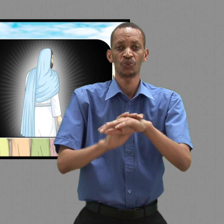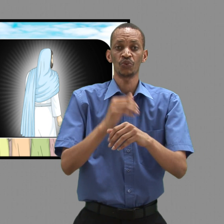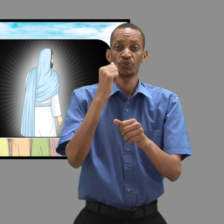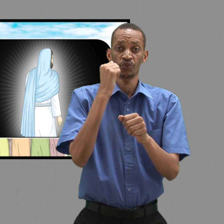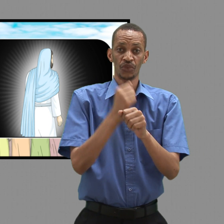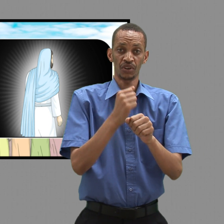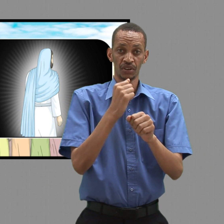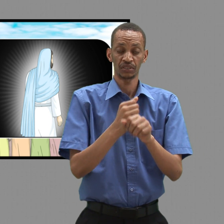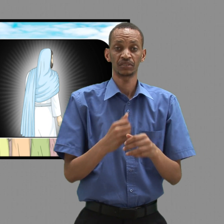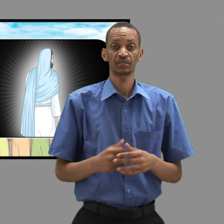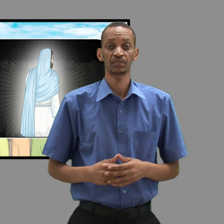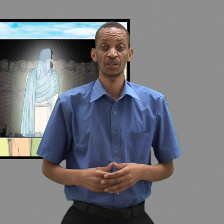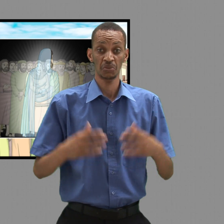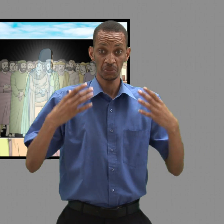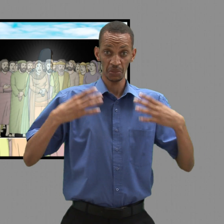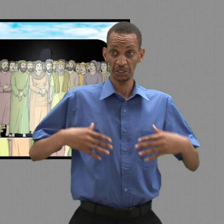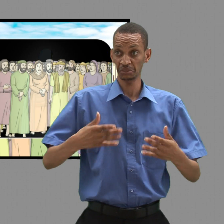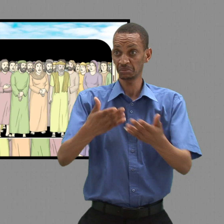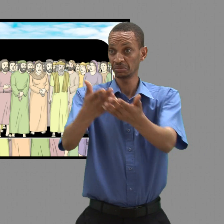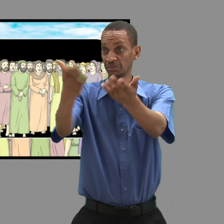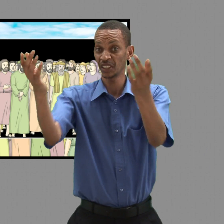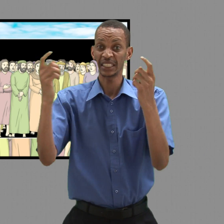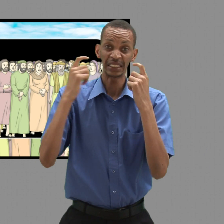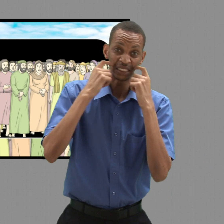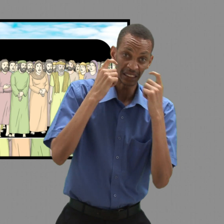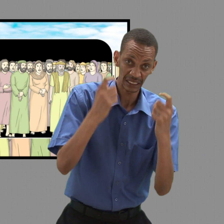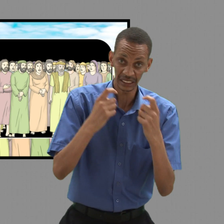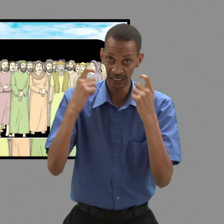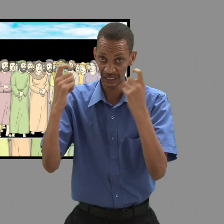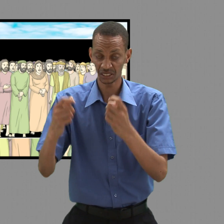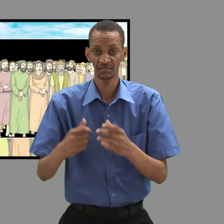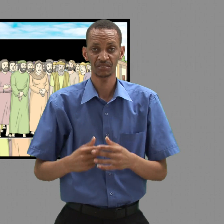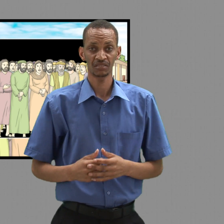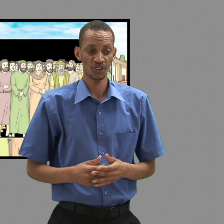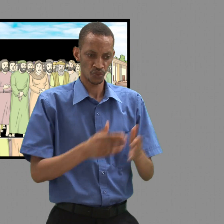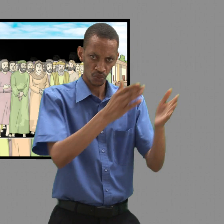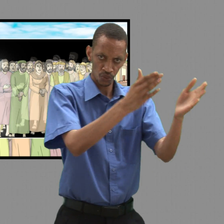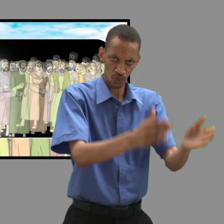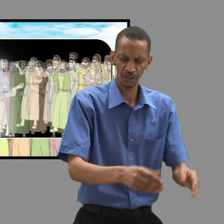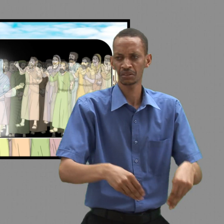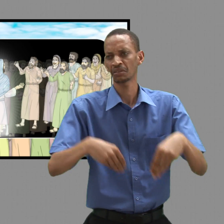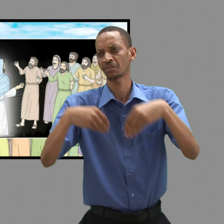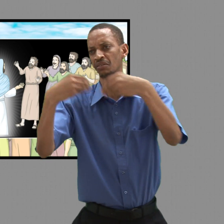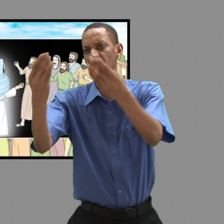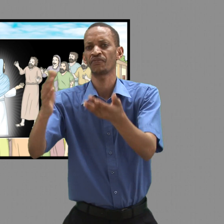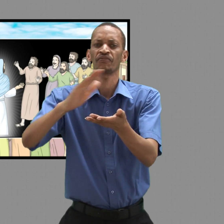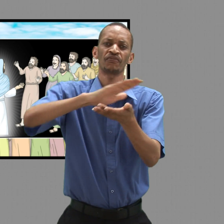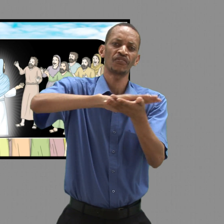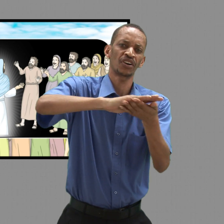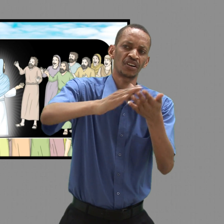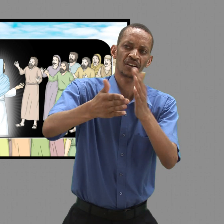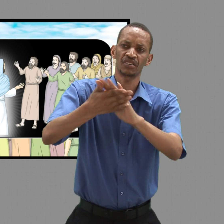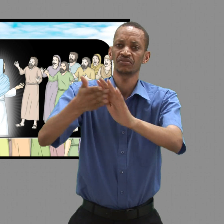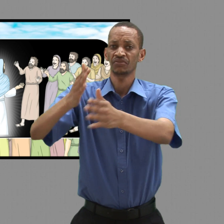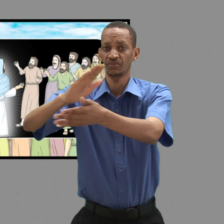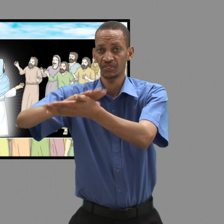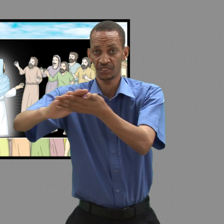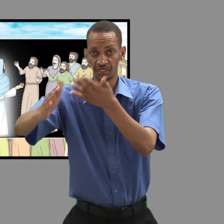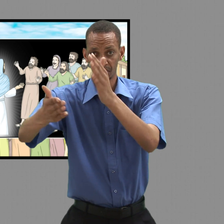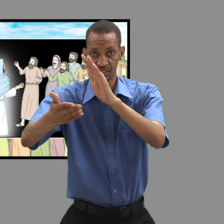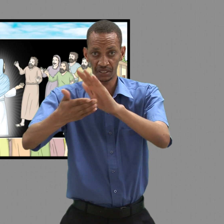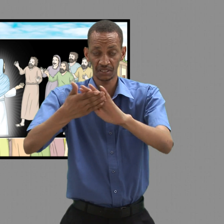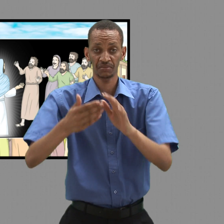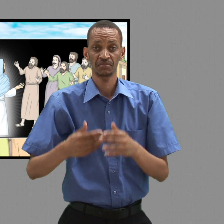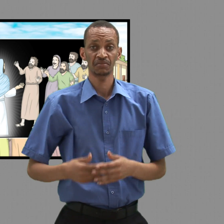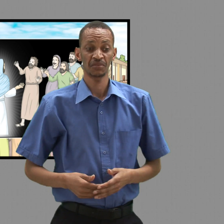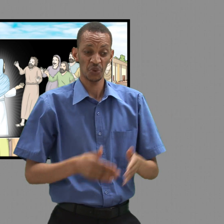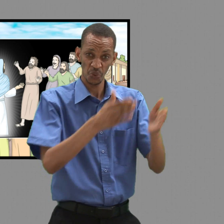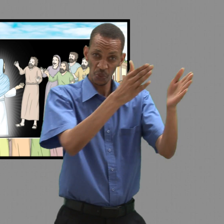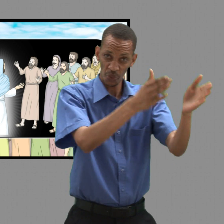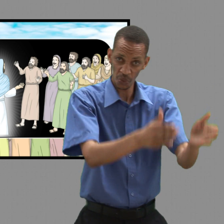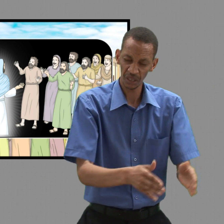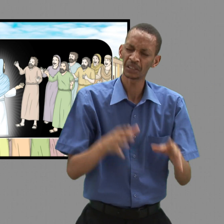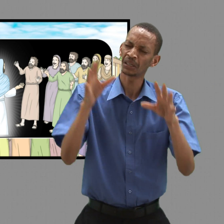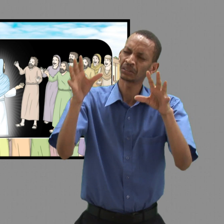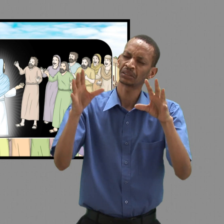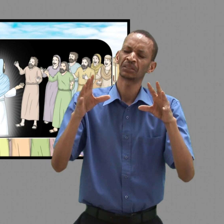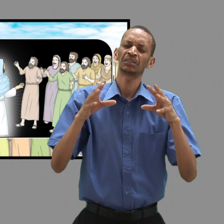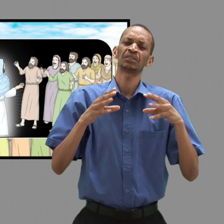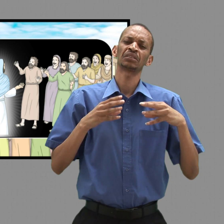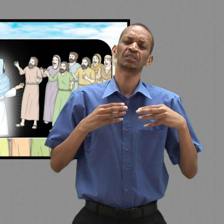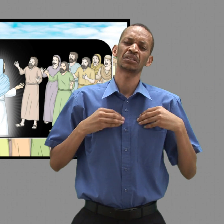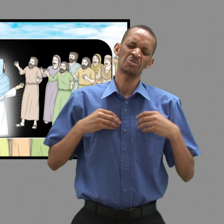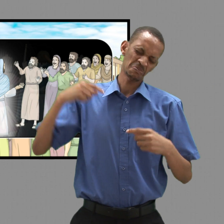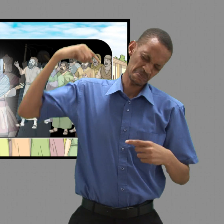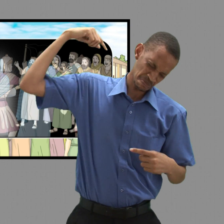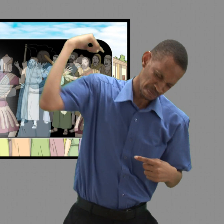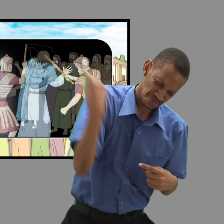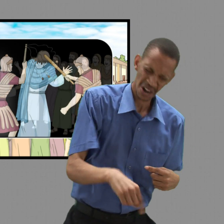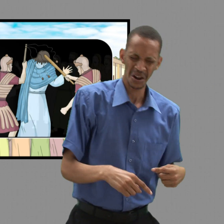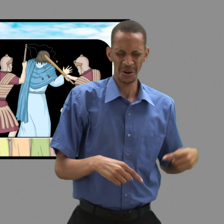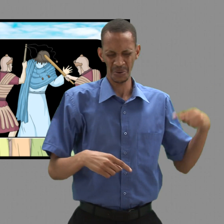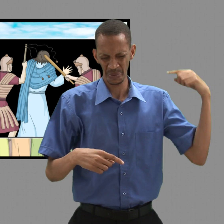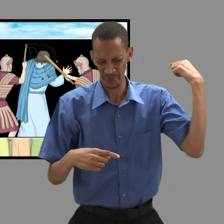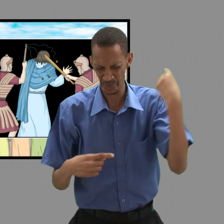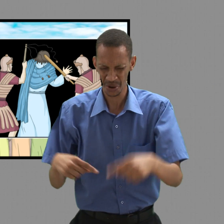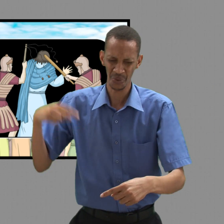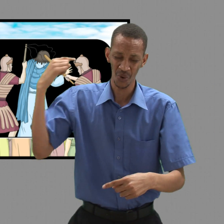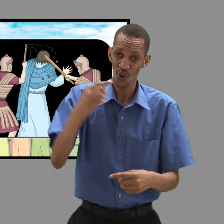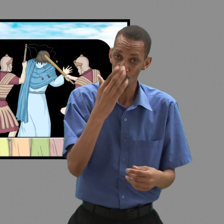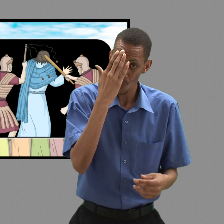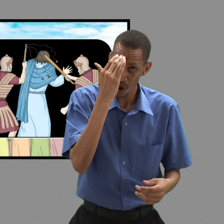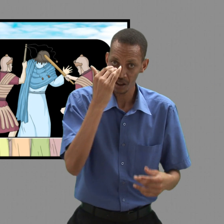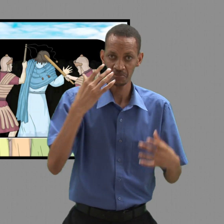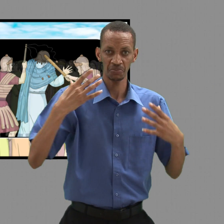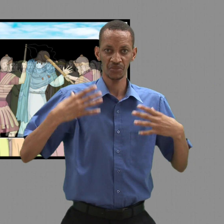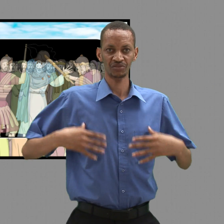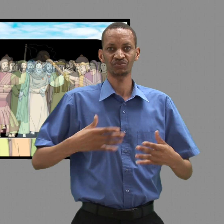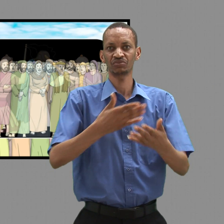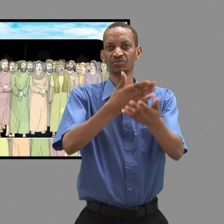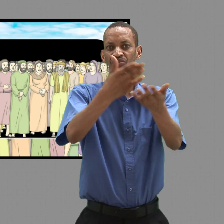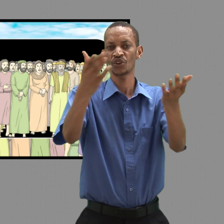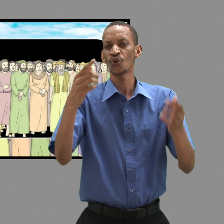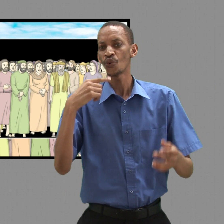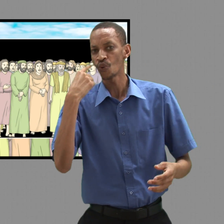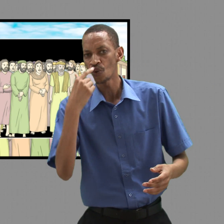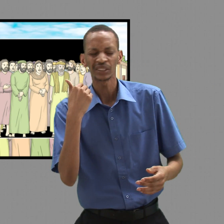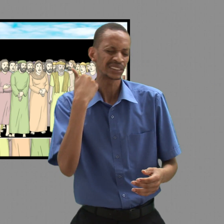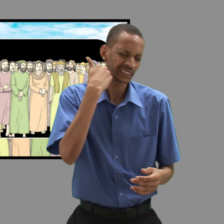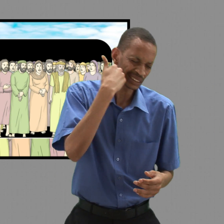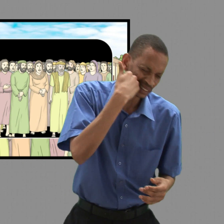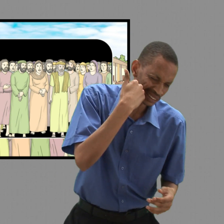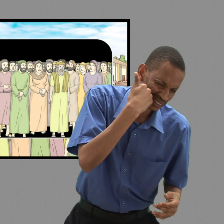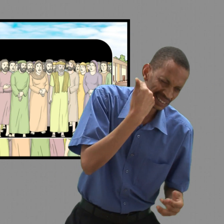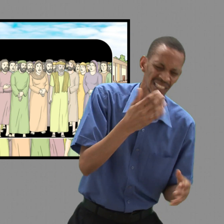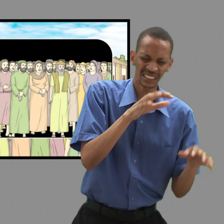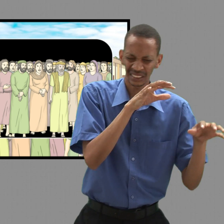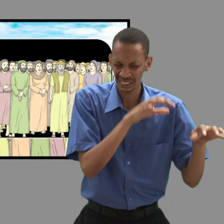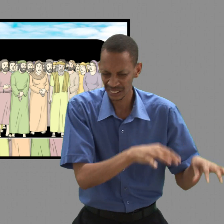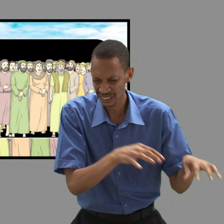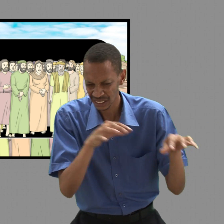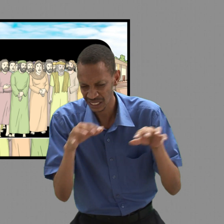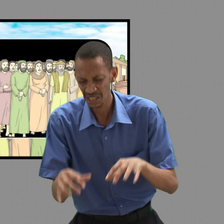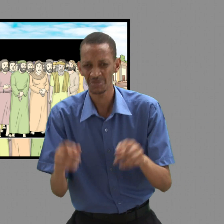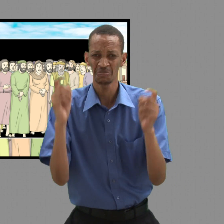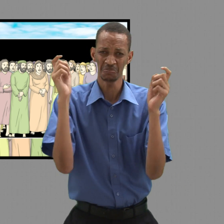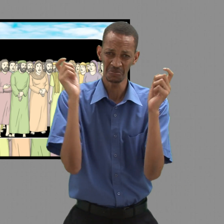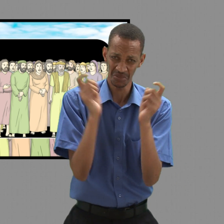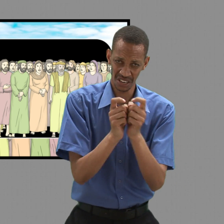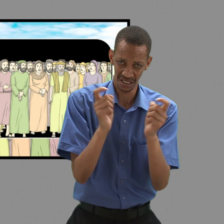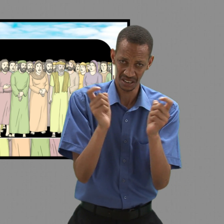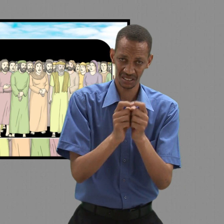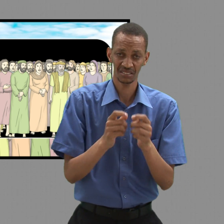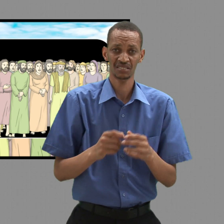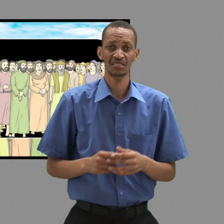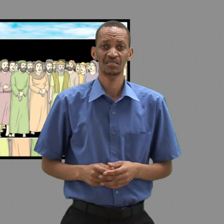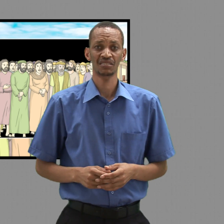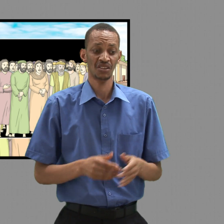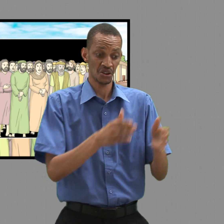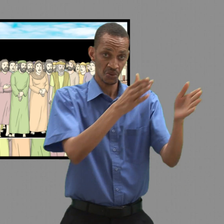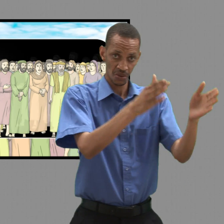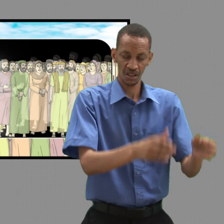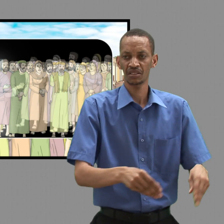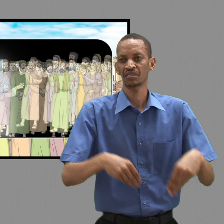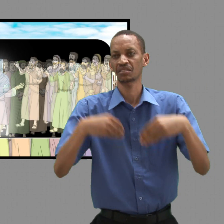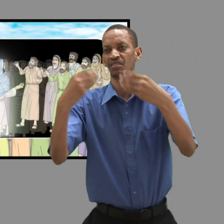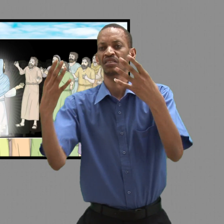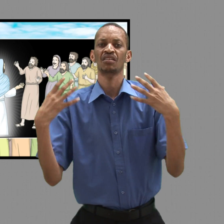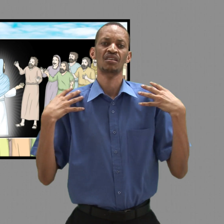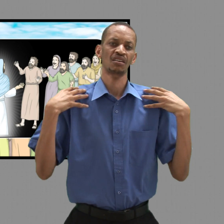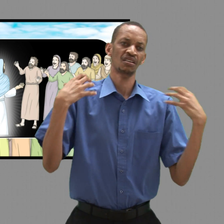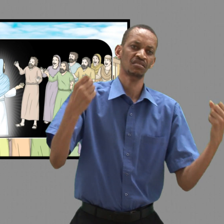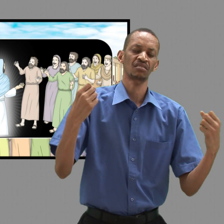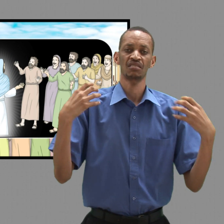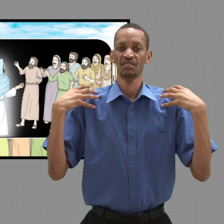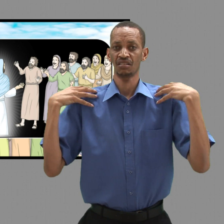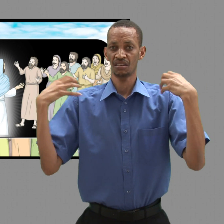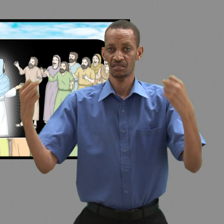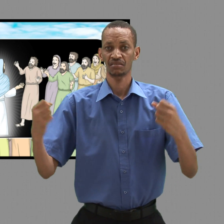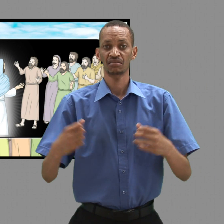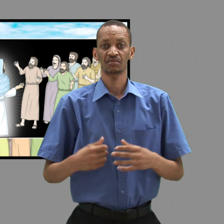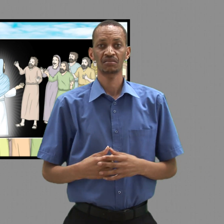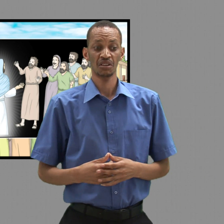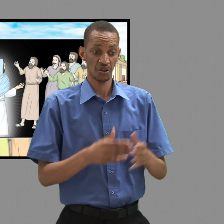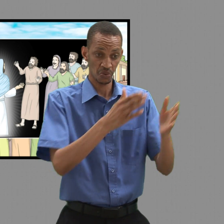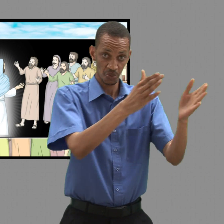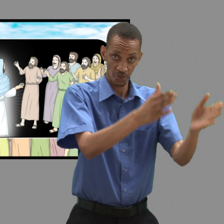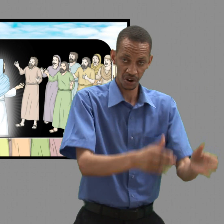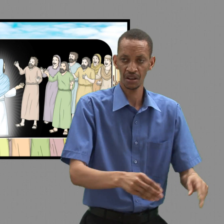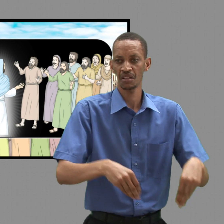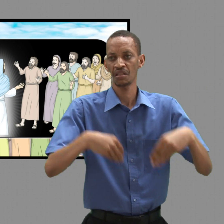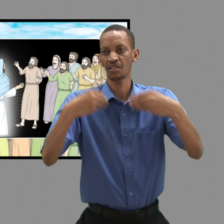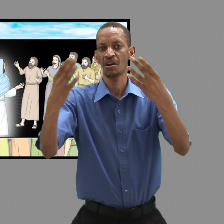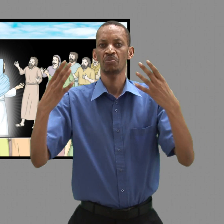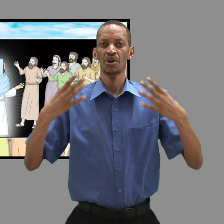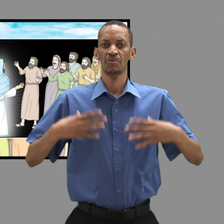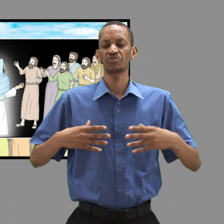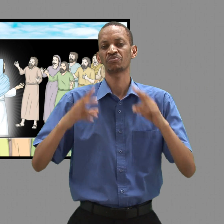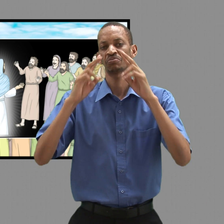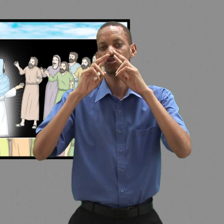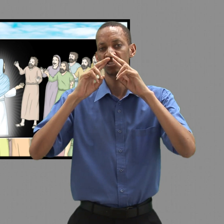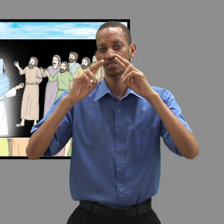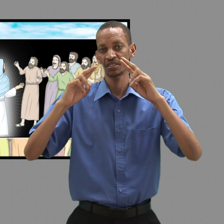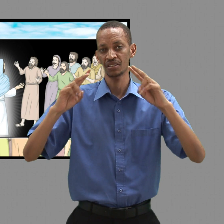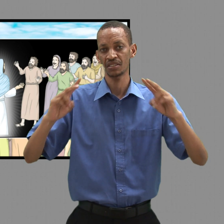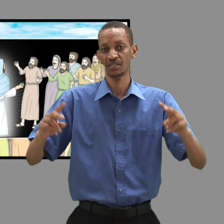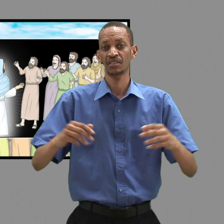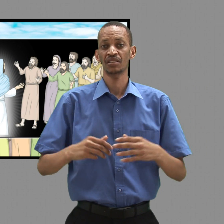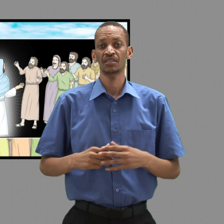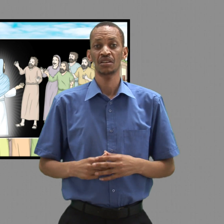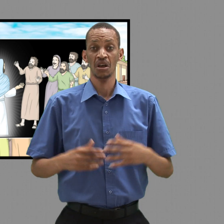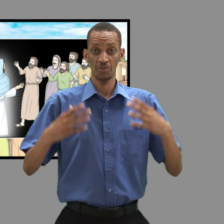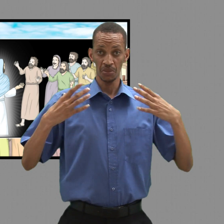Therefore I will allot Him a portion with the great, and He will divide the spoils with the strong, because He has poured out His life unto death, and He was numbered with the transgressors. Yet He bore the sin of many and made intercession for the transgressors.